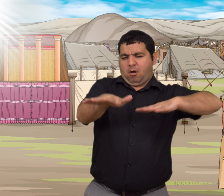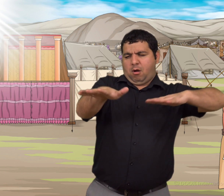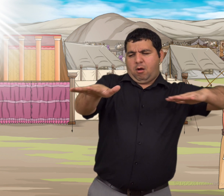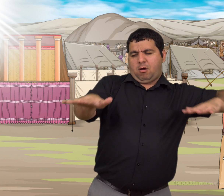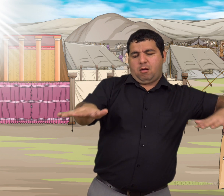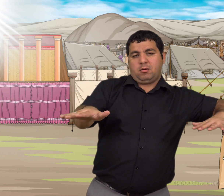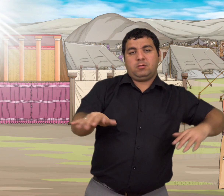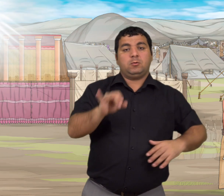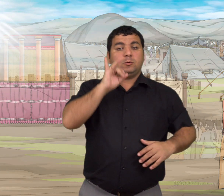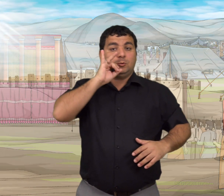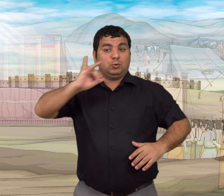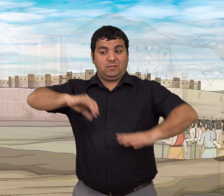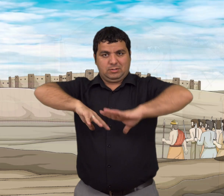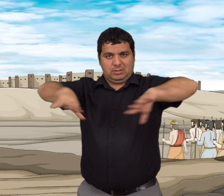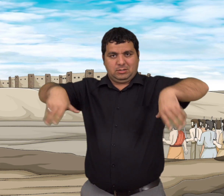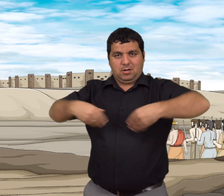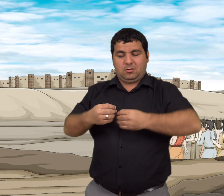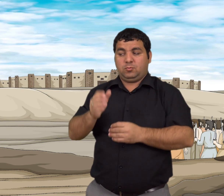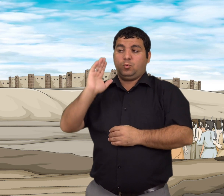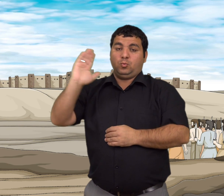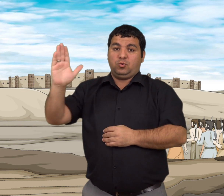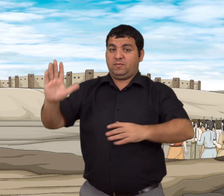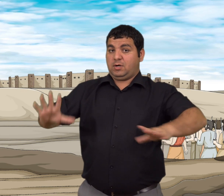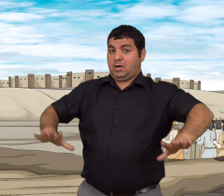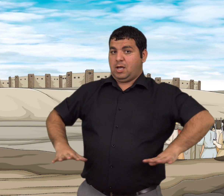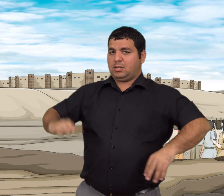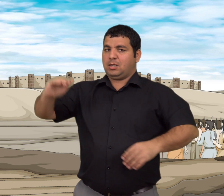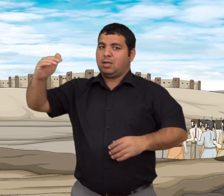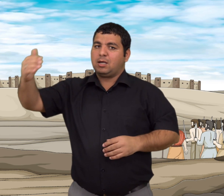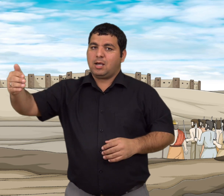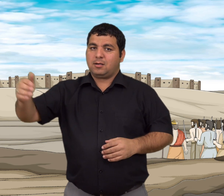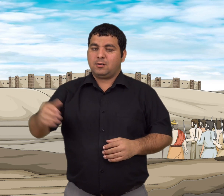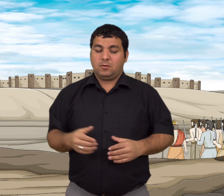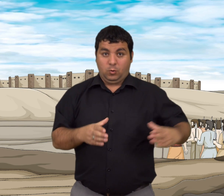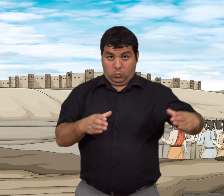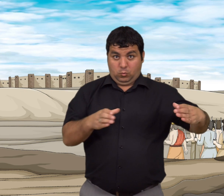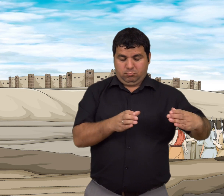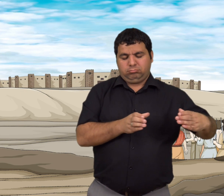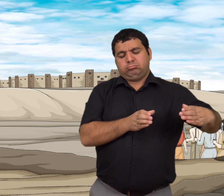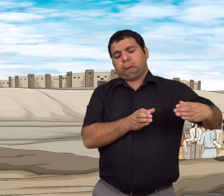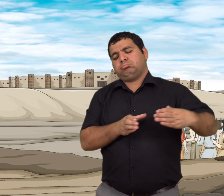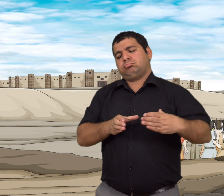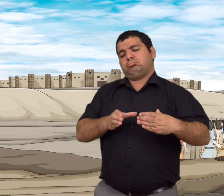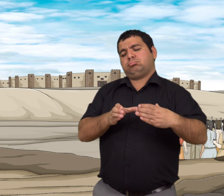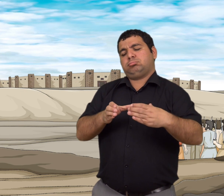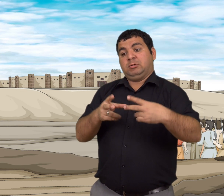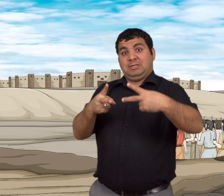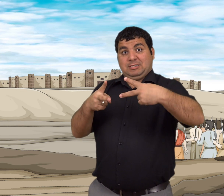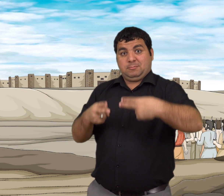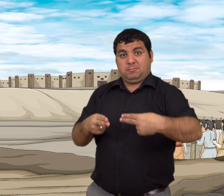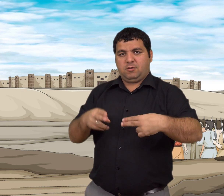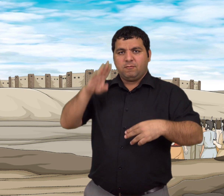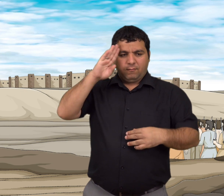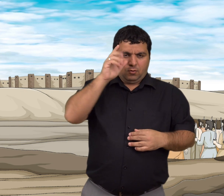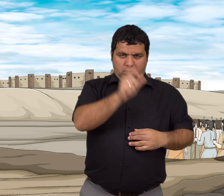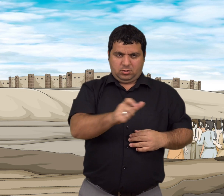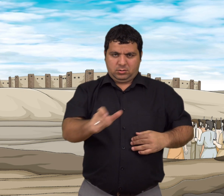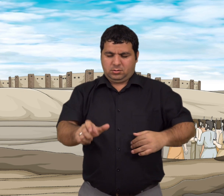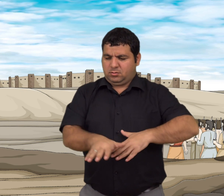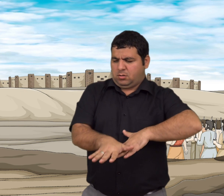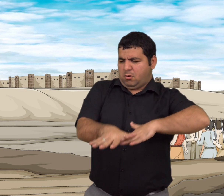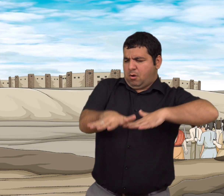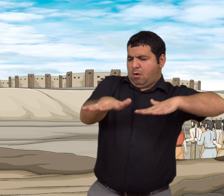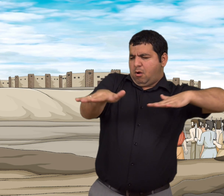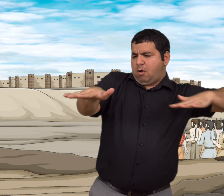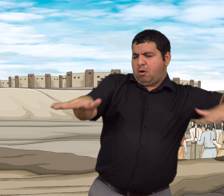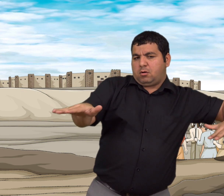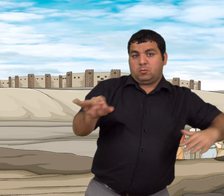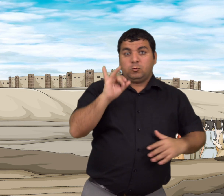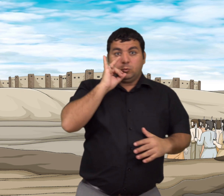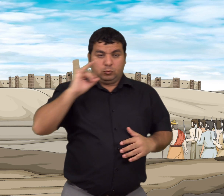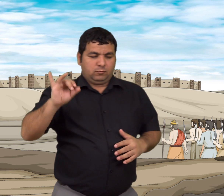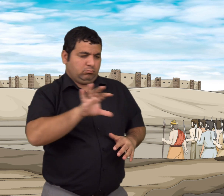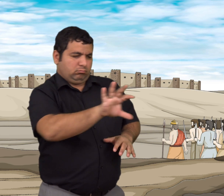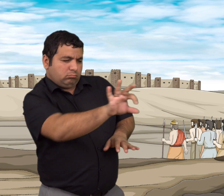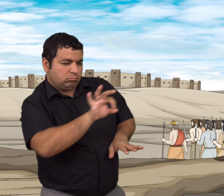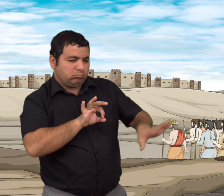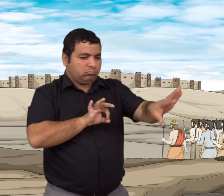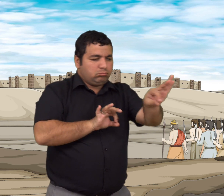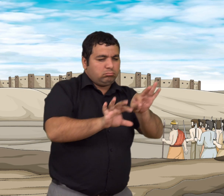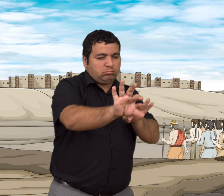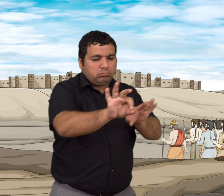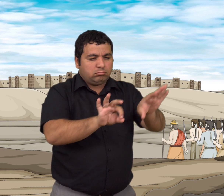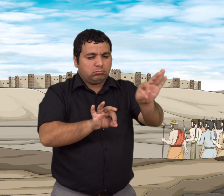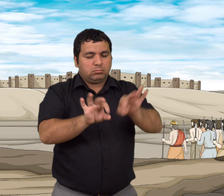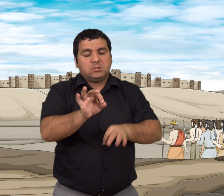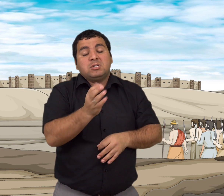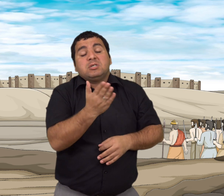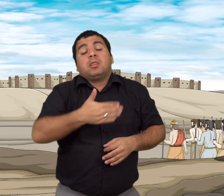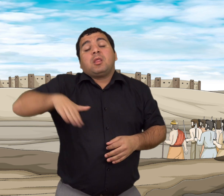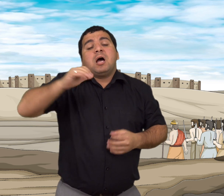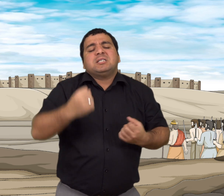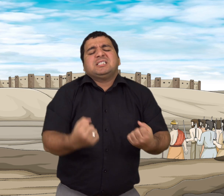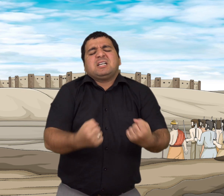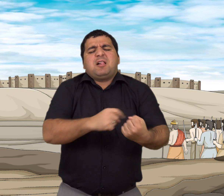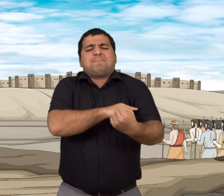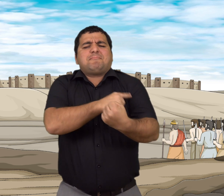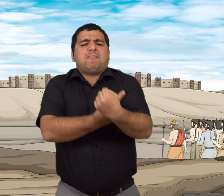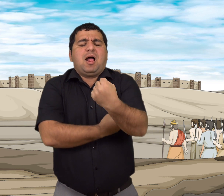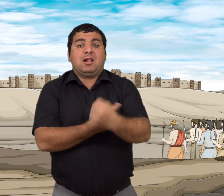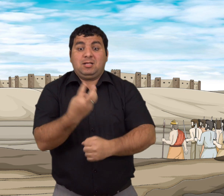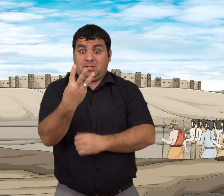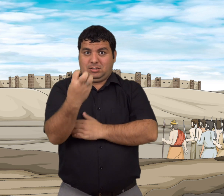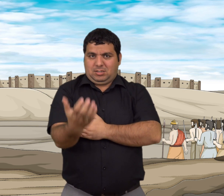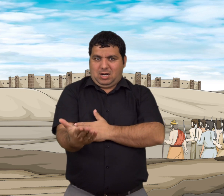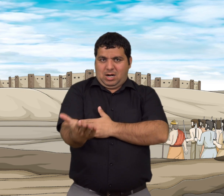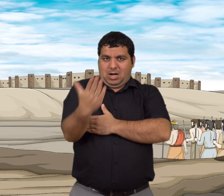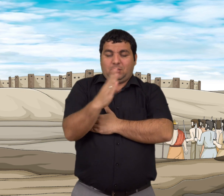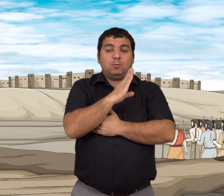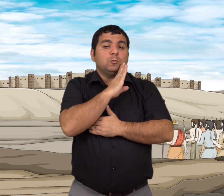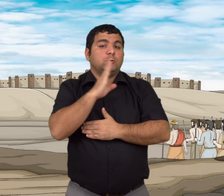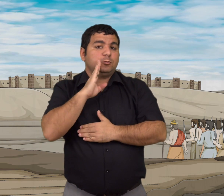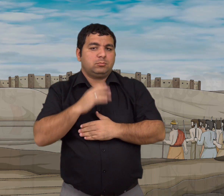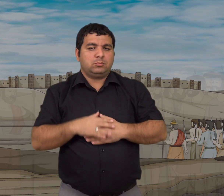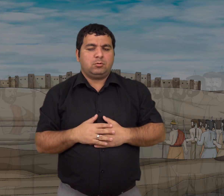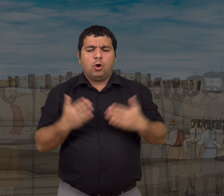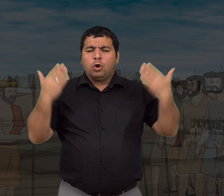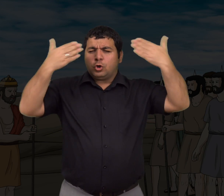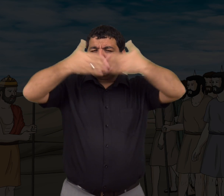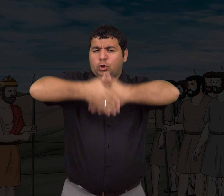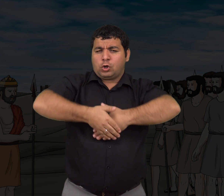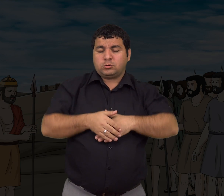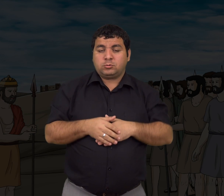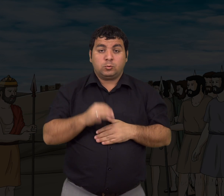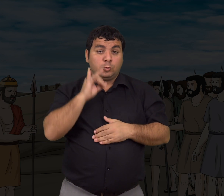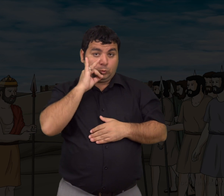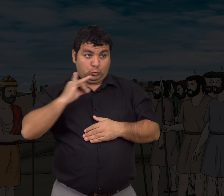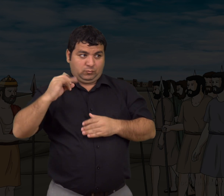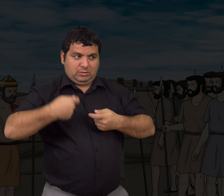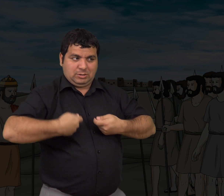So Joshua and the whole army set out to attack Ai.